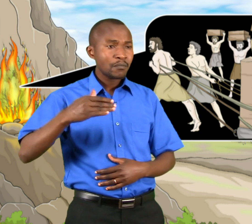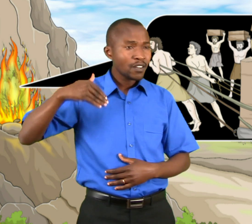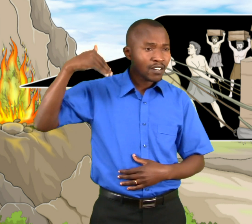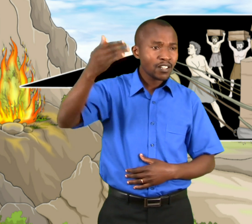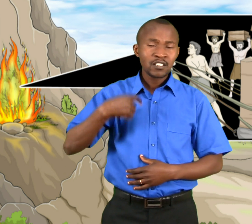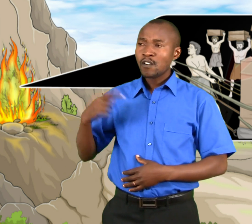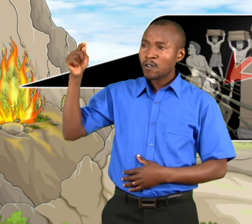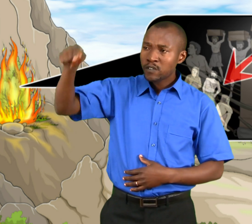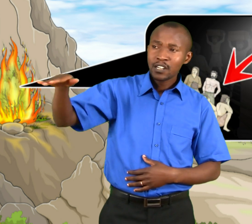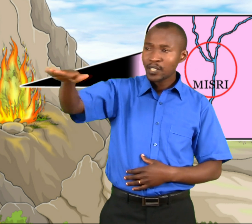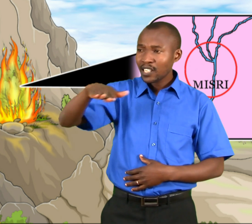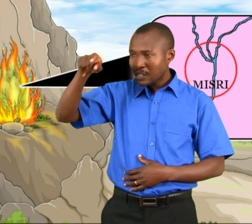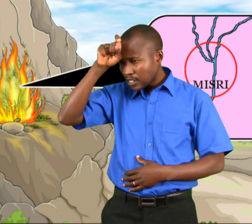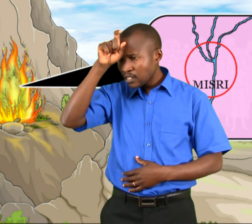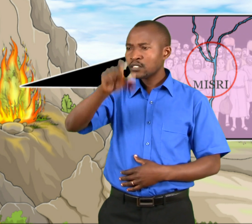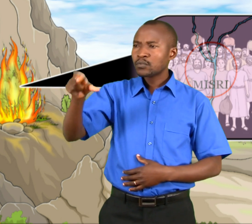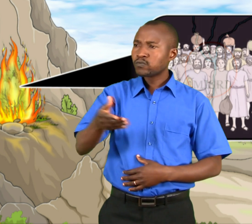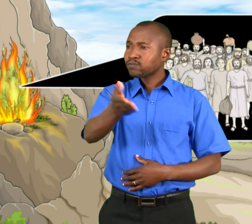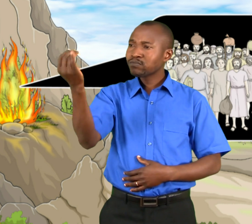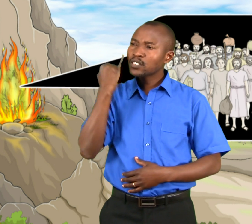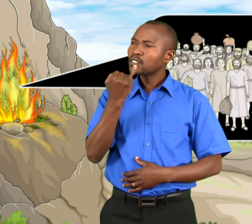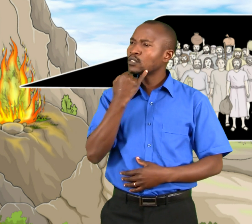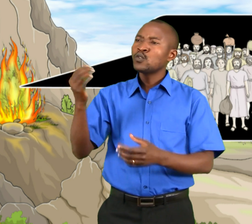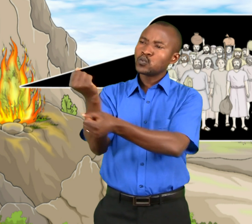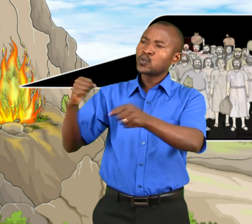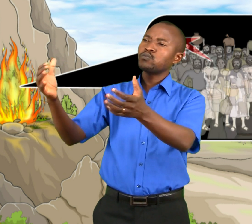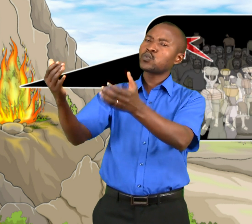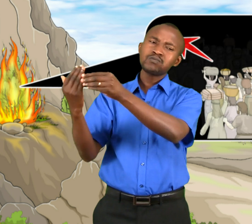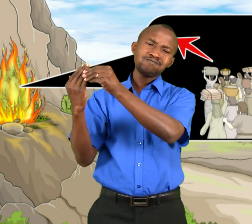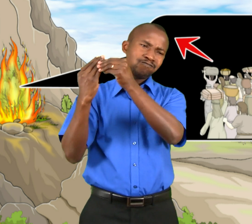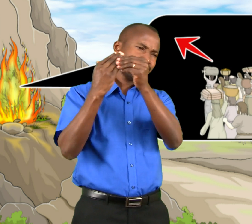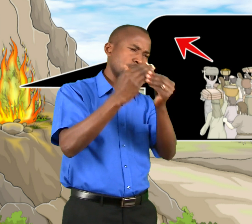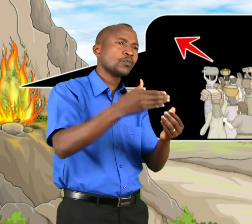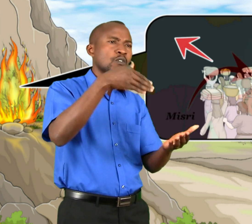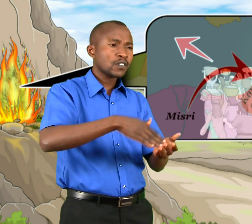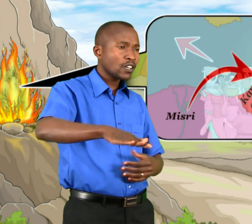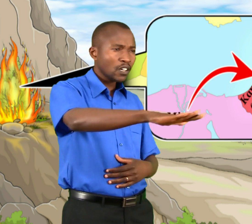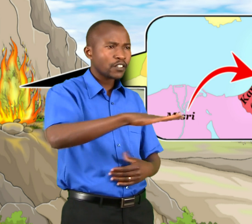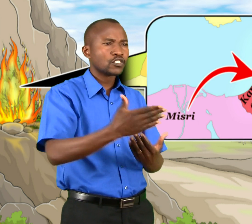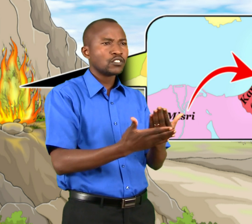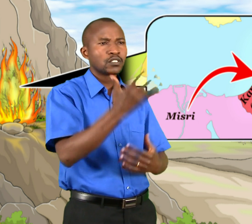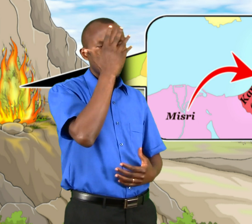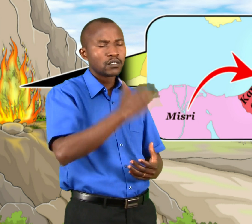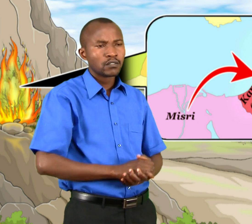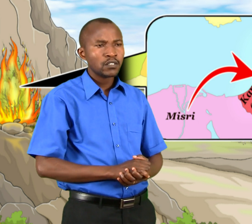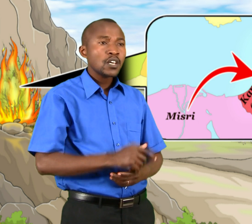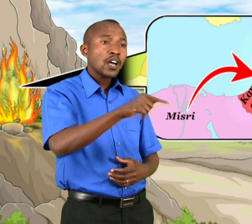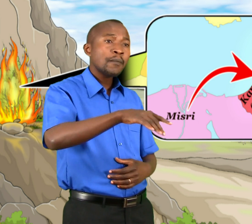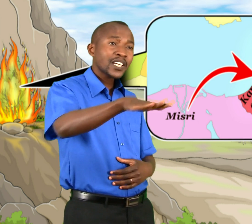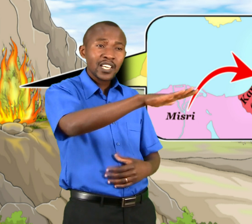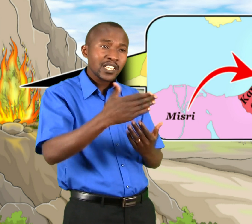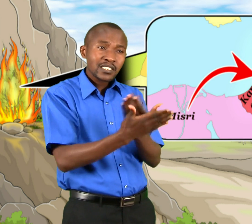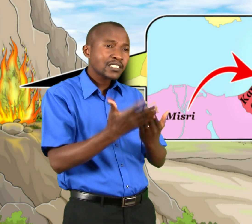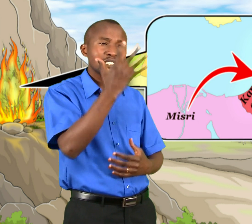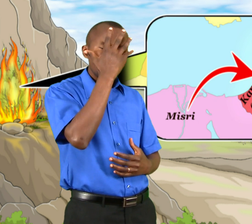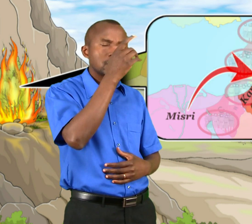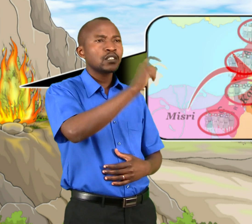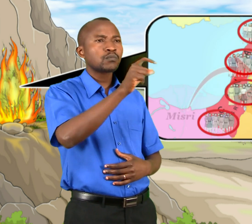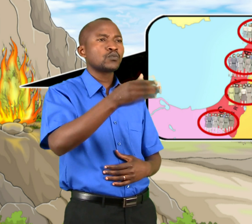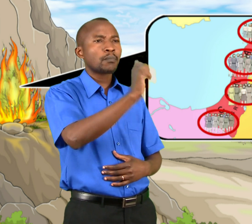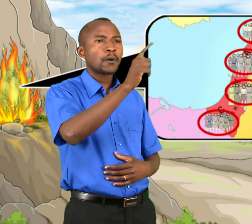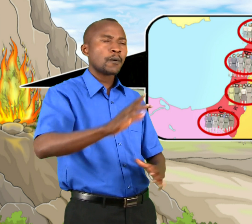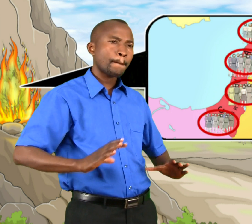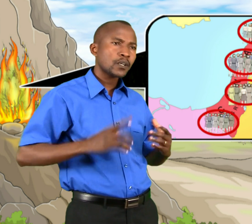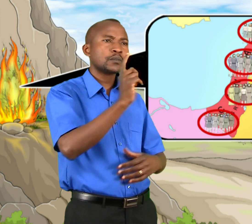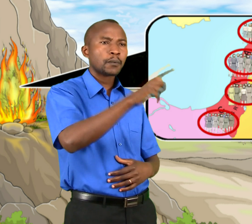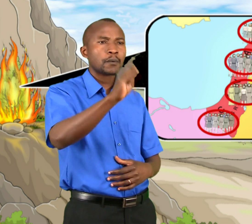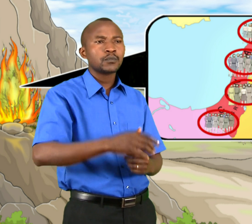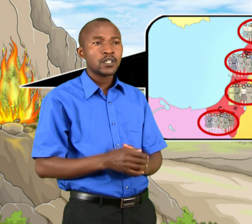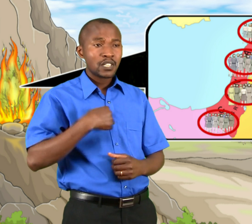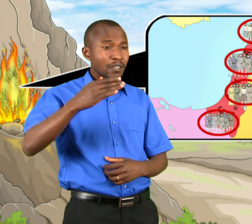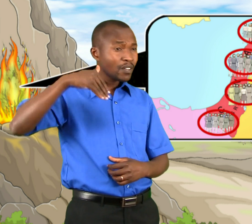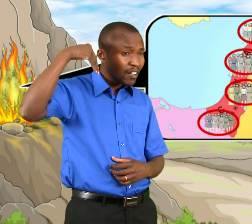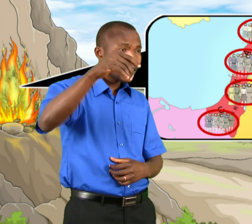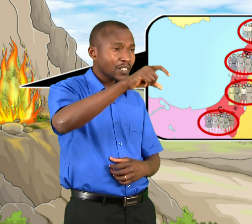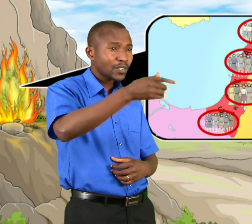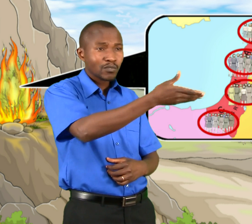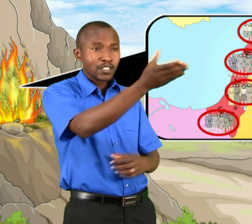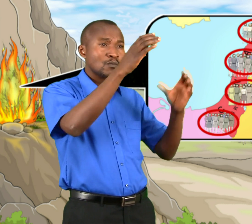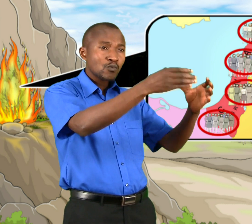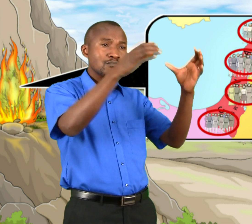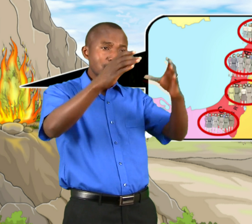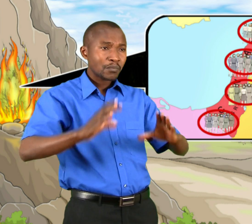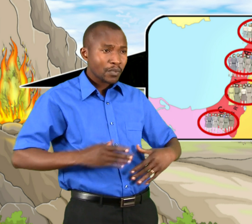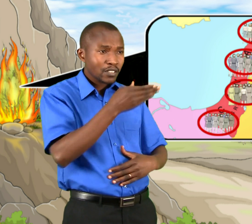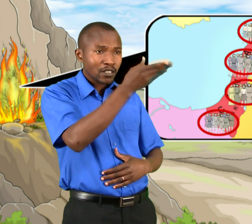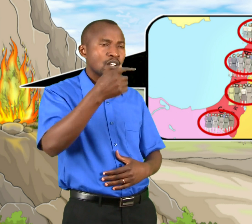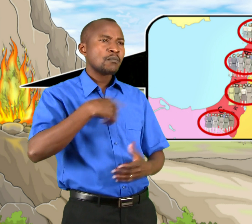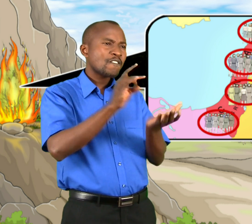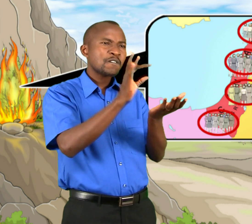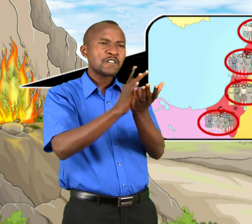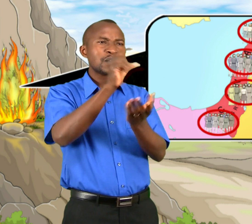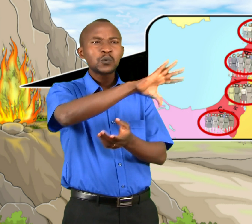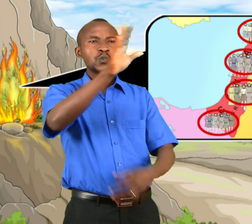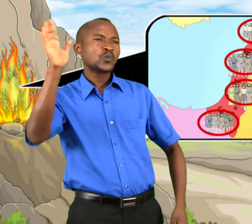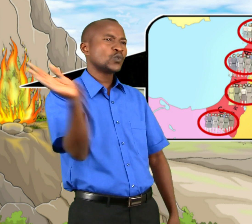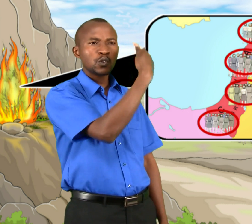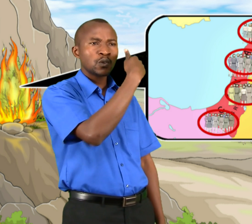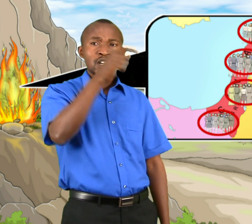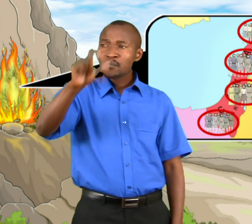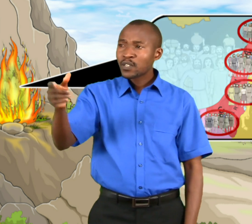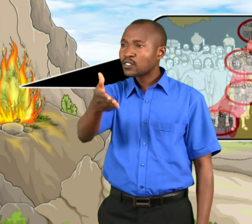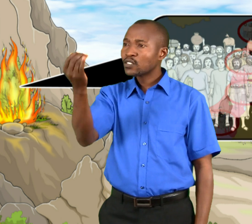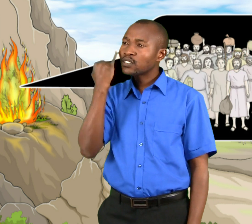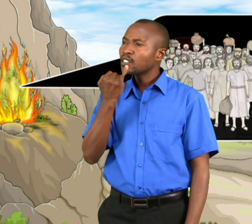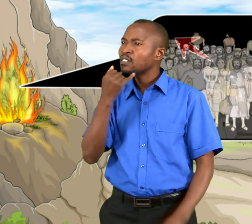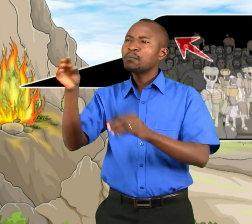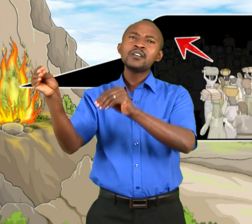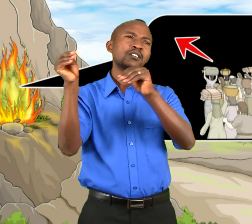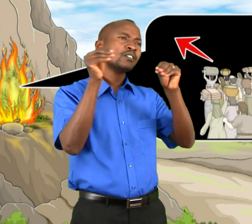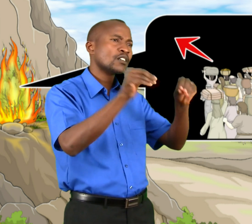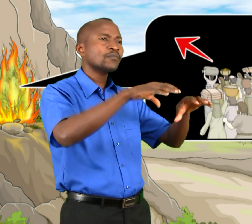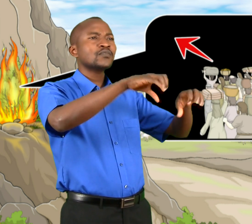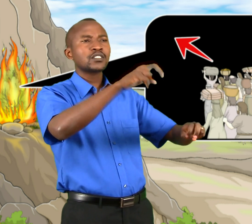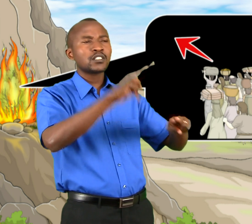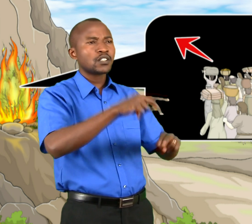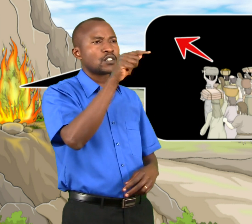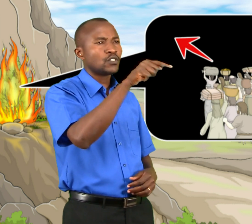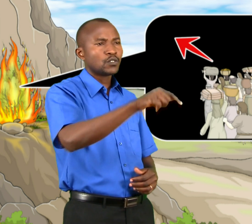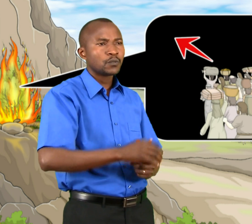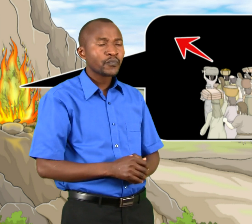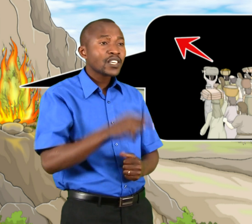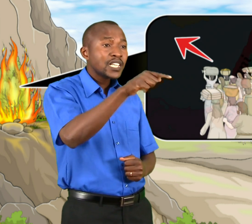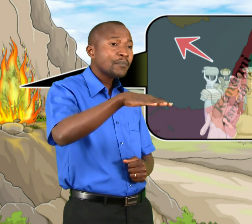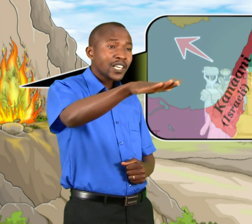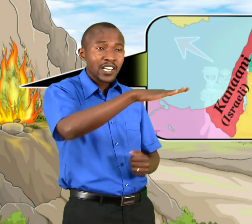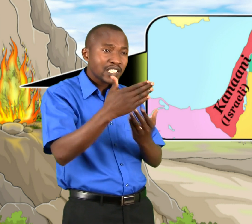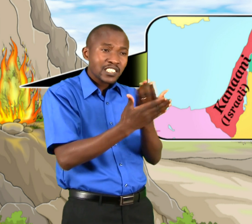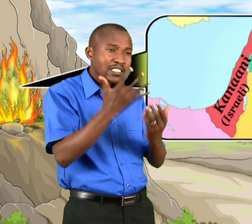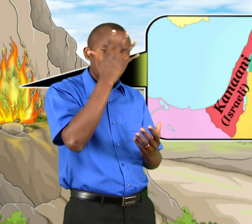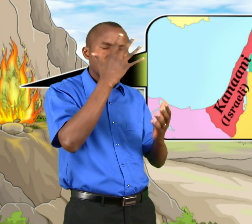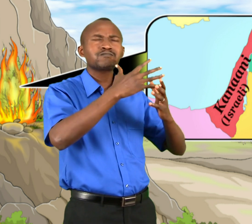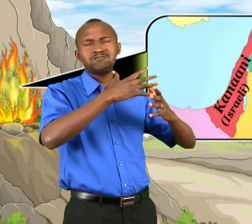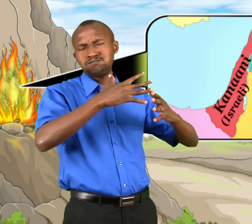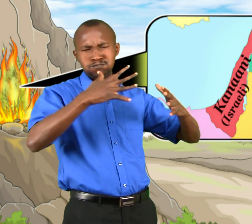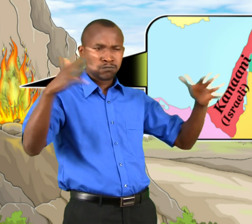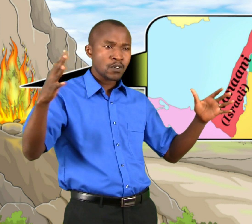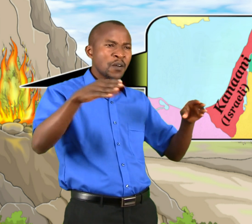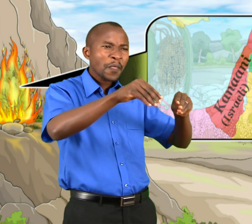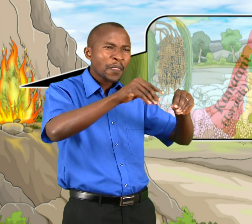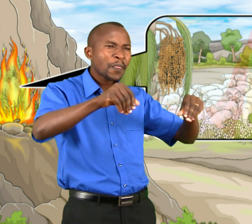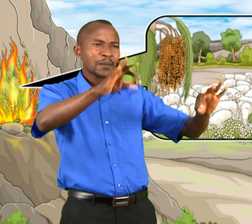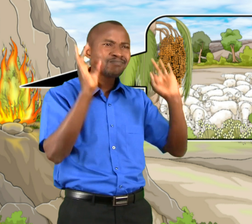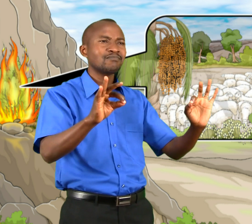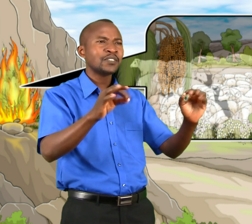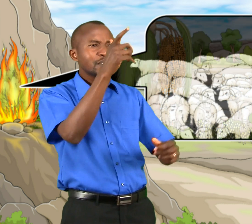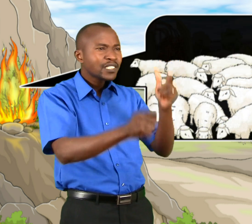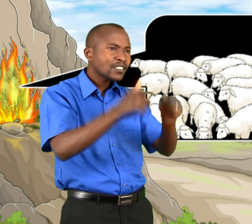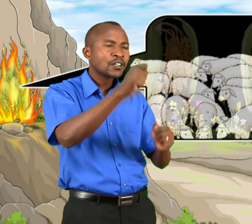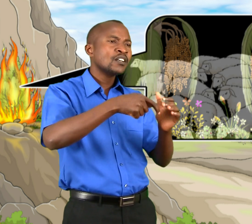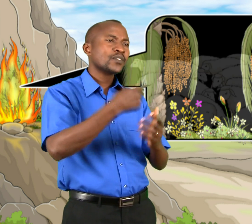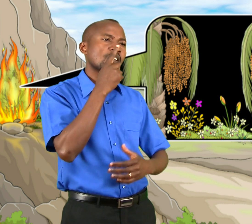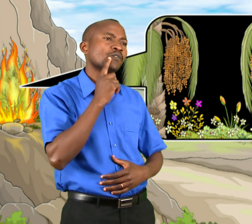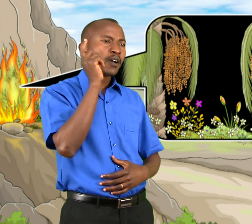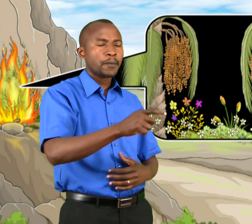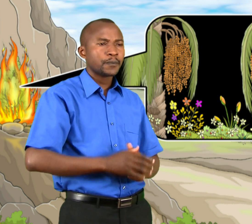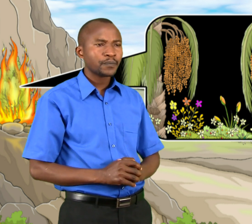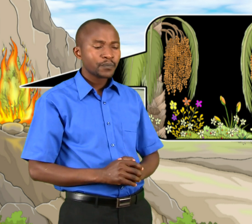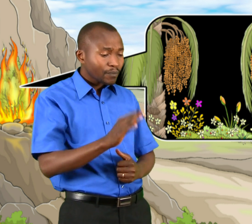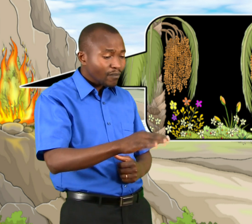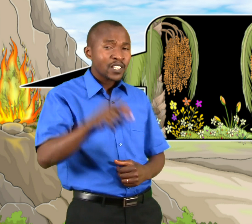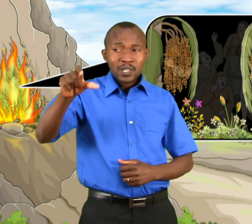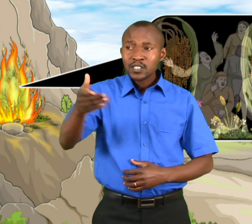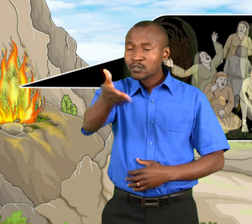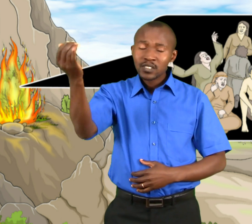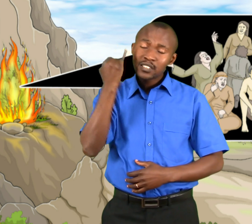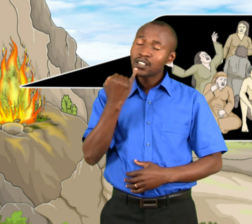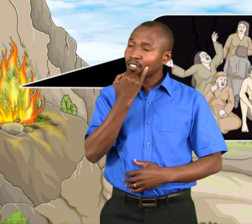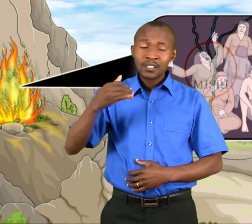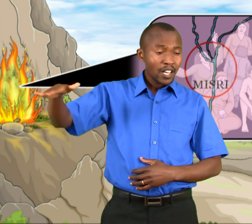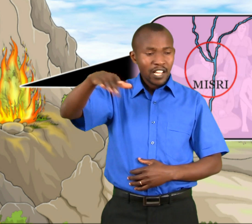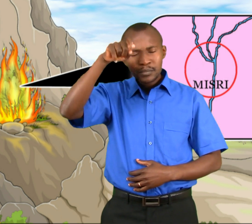I have come down to rescue them from the hand of the Egyptians and to bring them up out of that land to a good and spacious land, a land flowing with milk and honey—the home of the Canaanites, Hittites, Amorites, Perizzites, Hivites, and Jebusites.